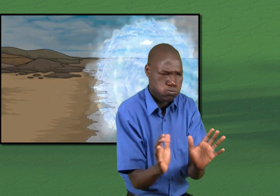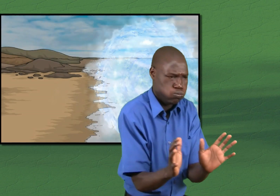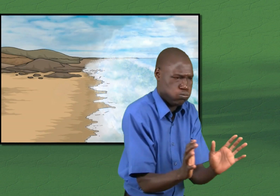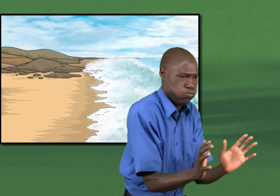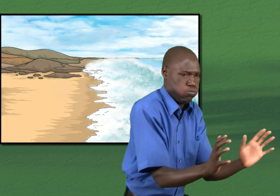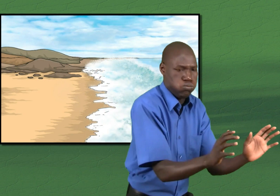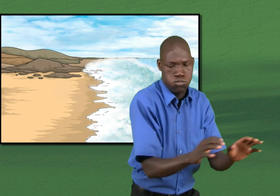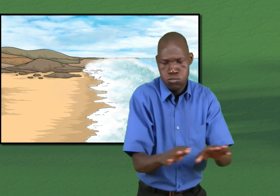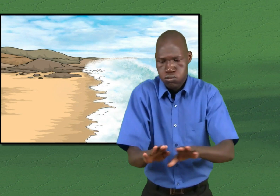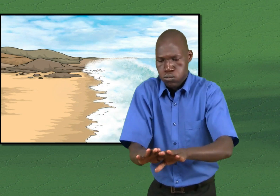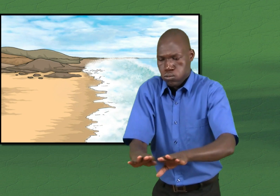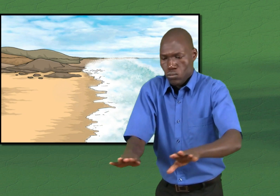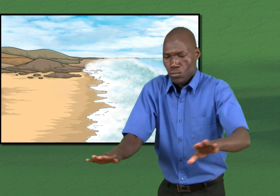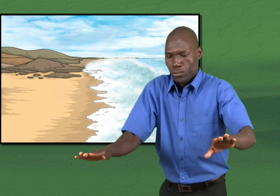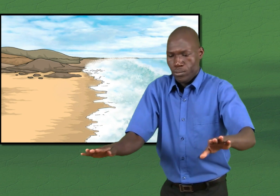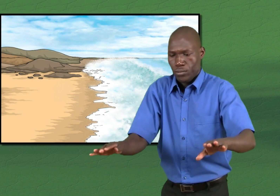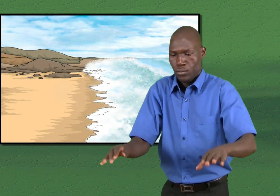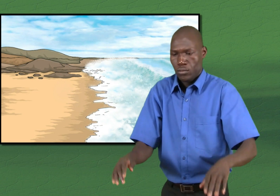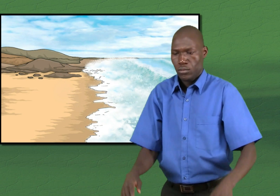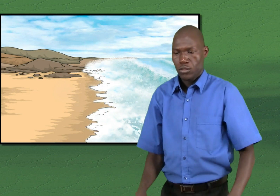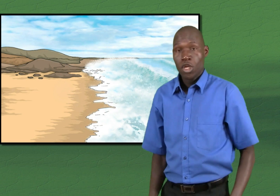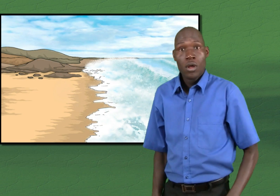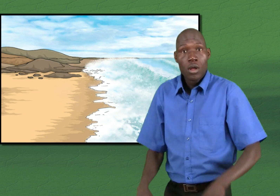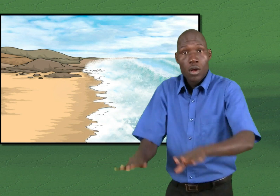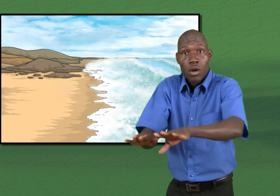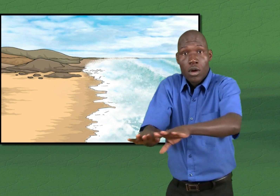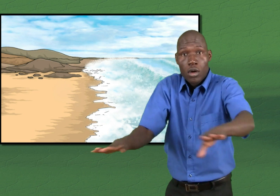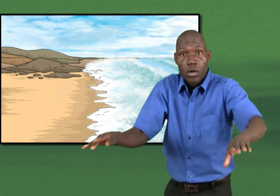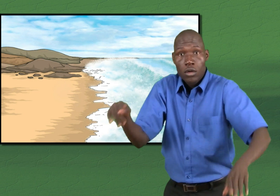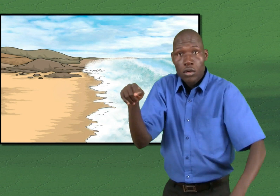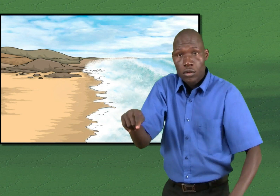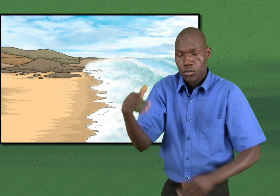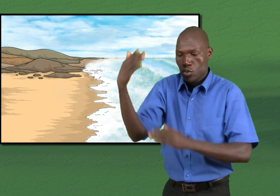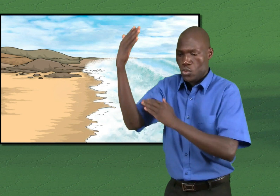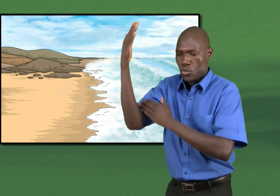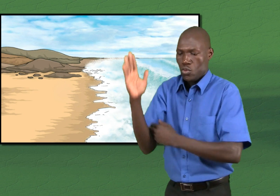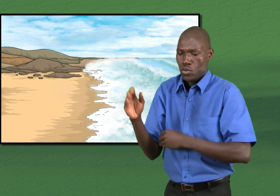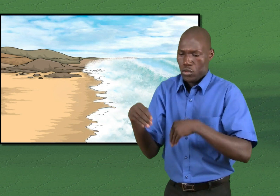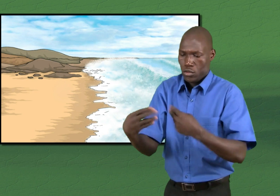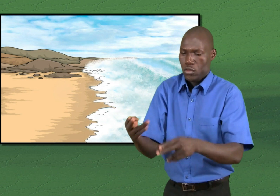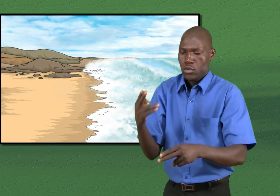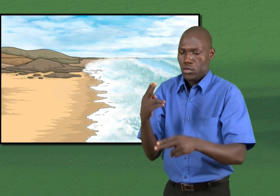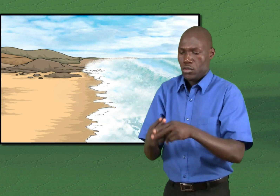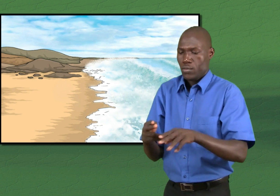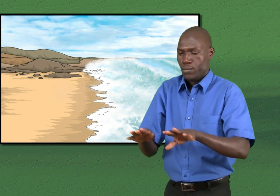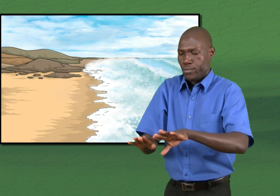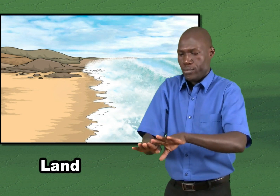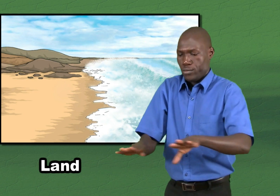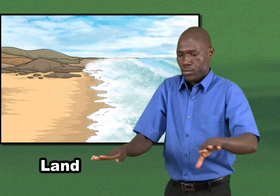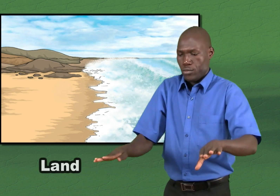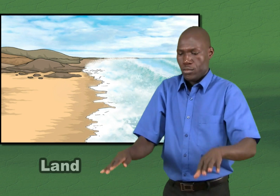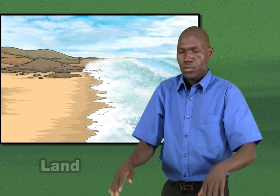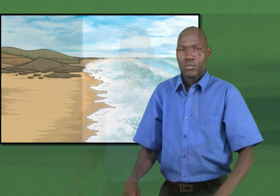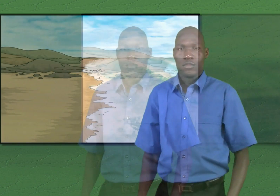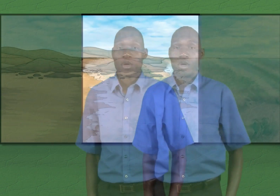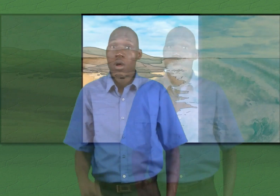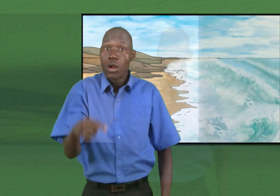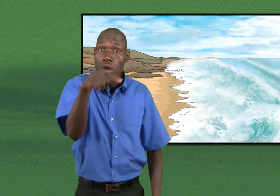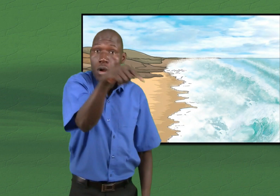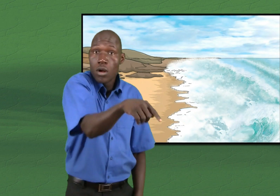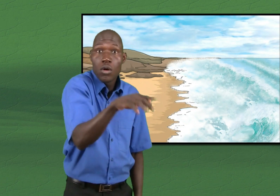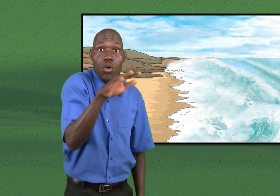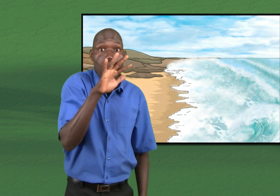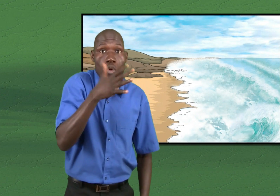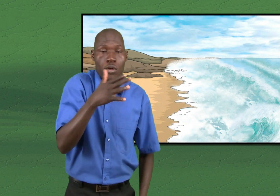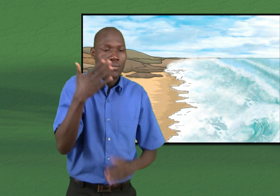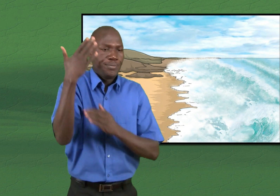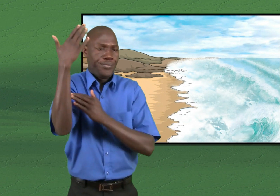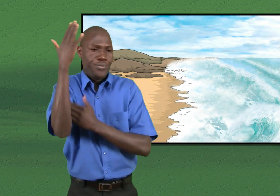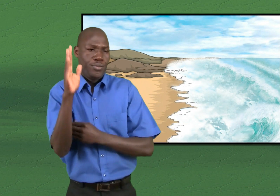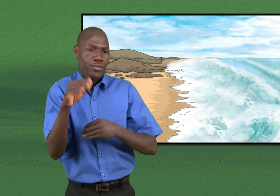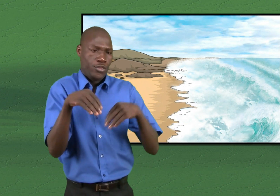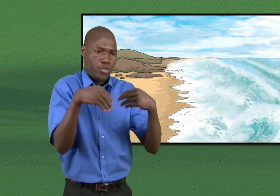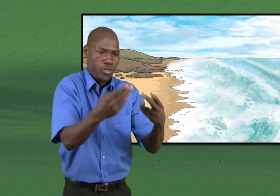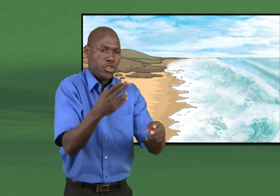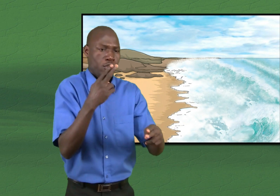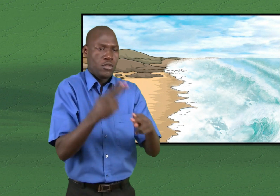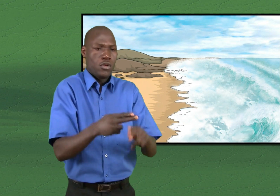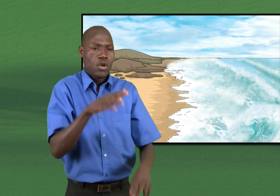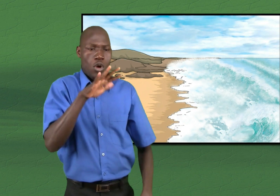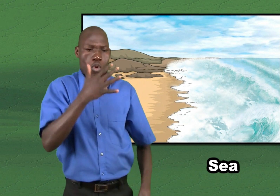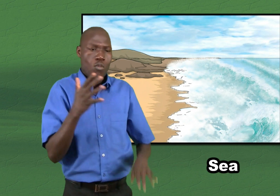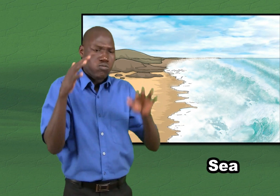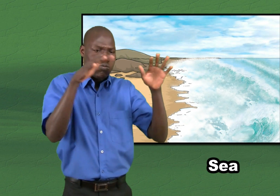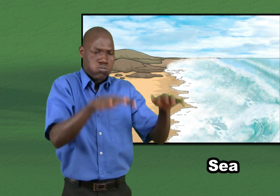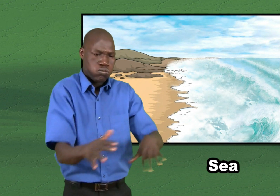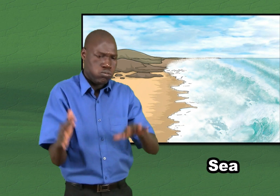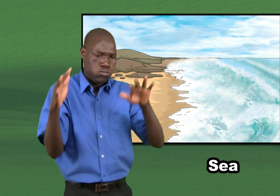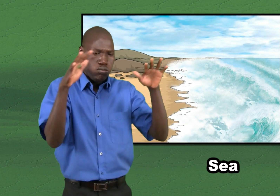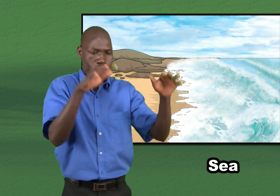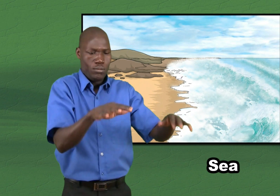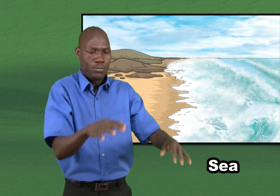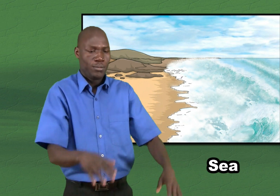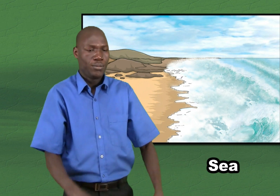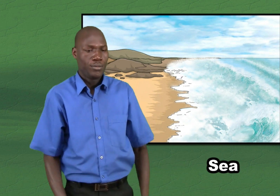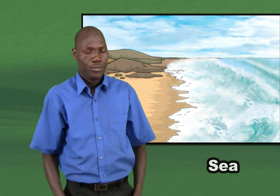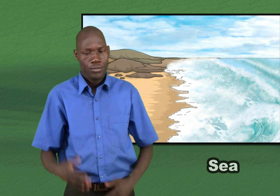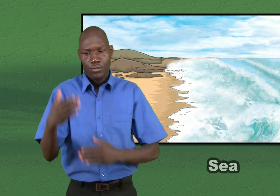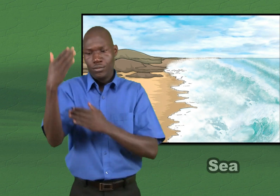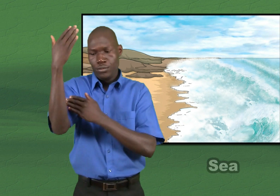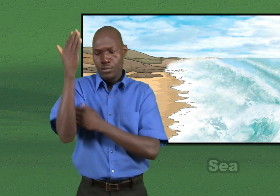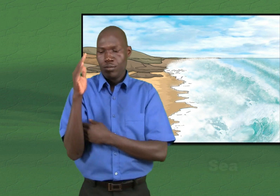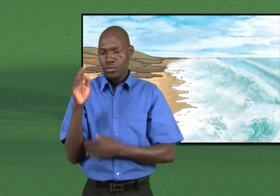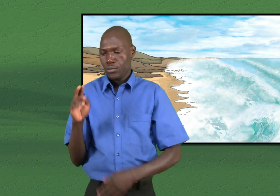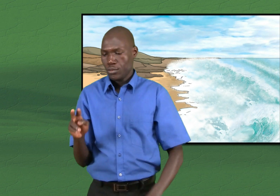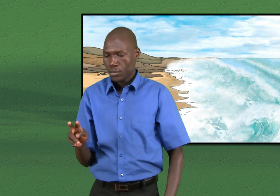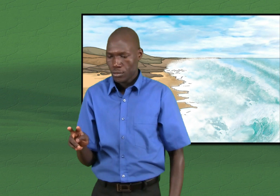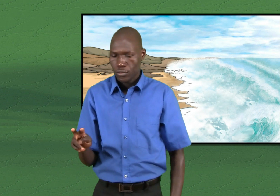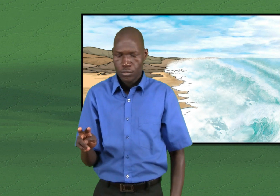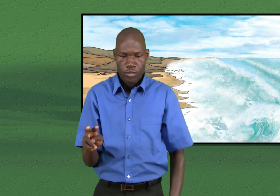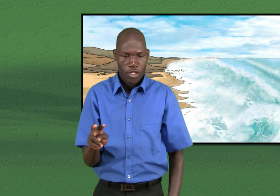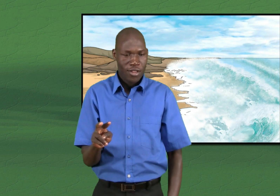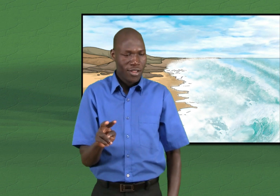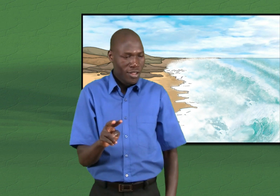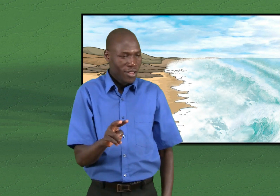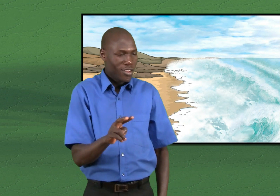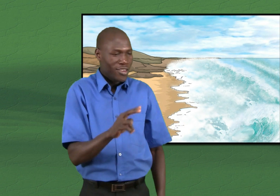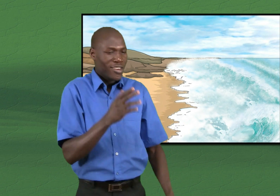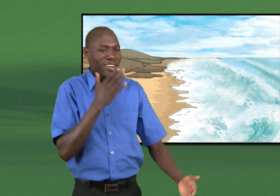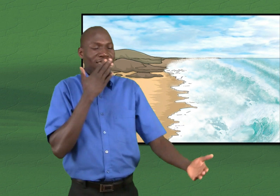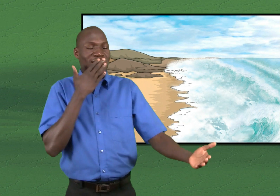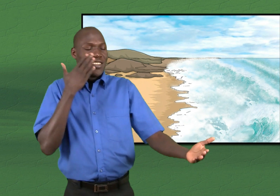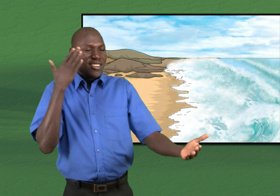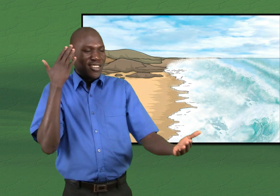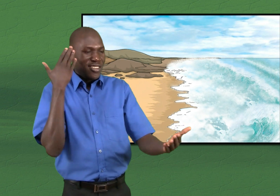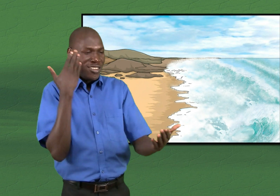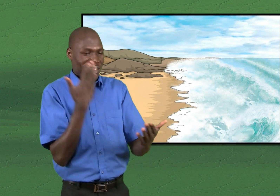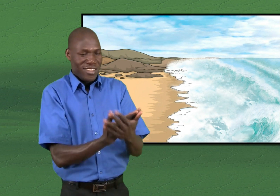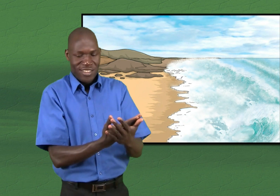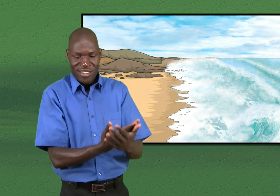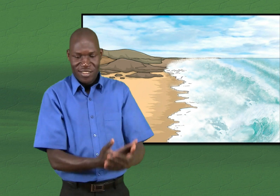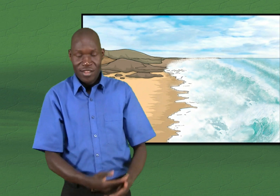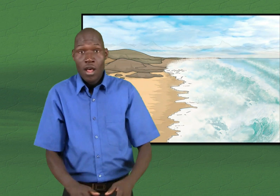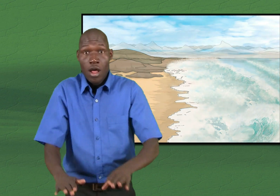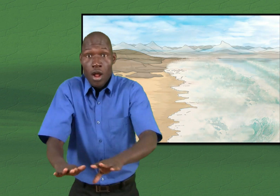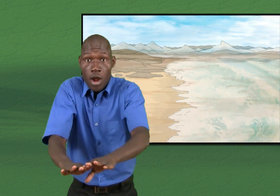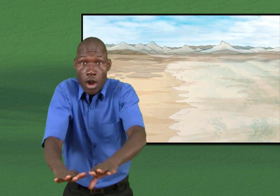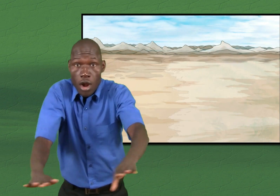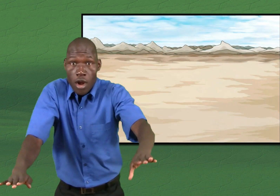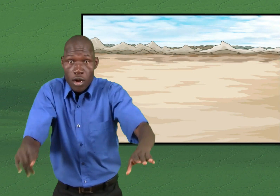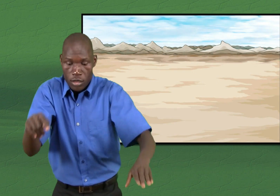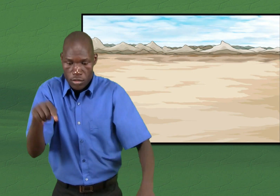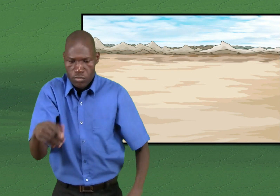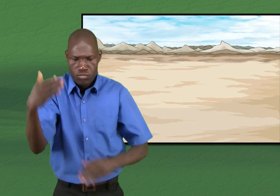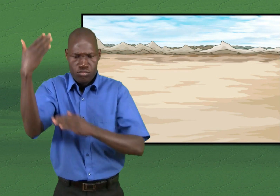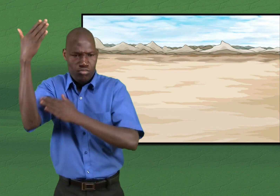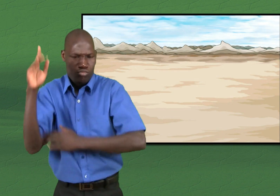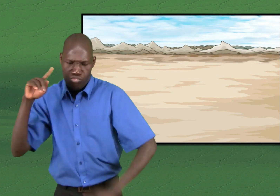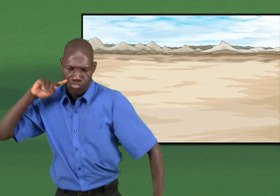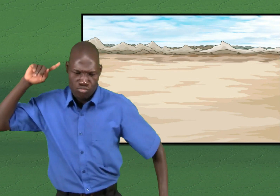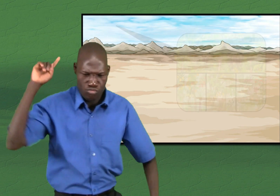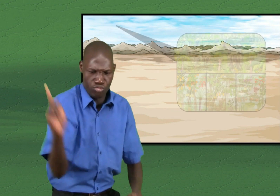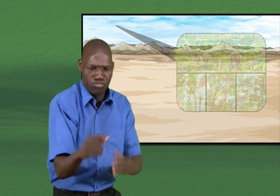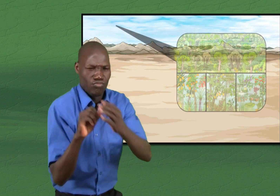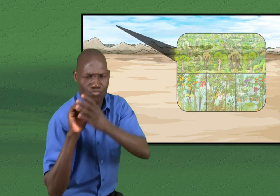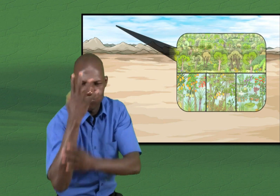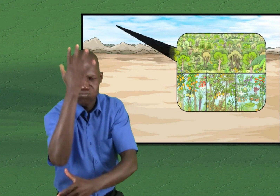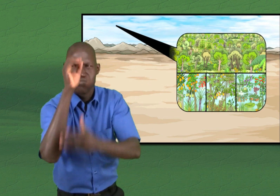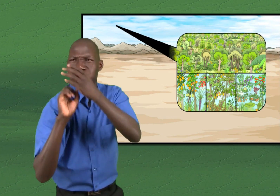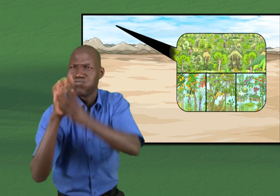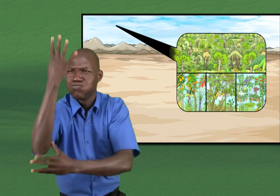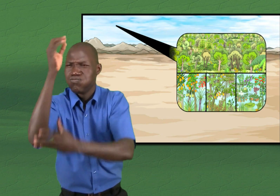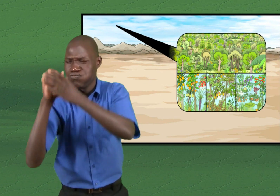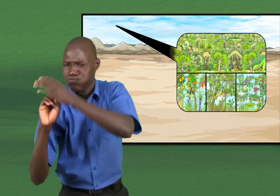God called the dry land “earth,” and the gathering of waters He called “seas.” And God saw that it was good.